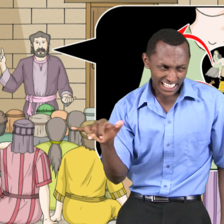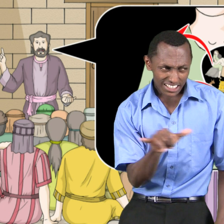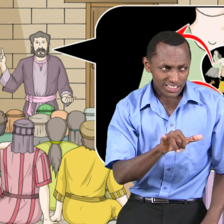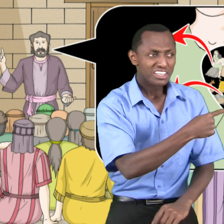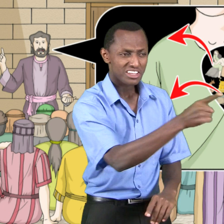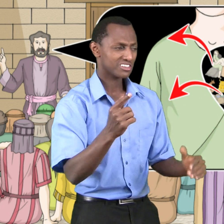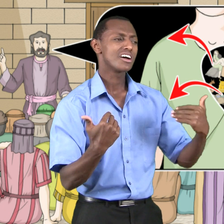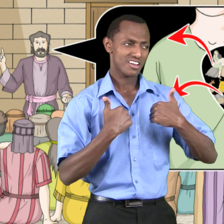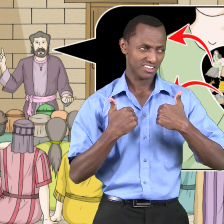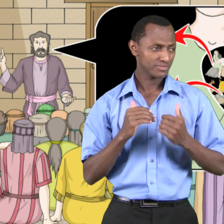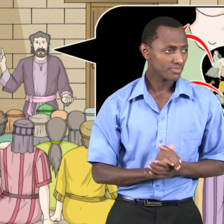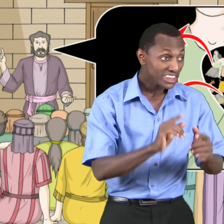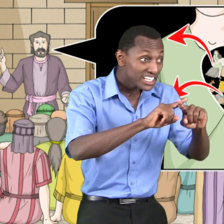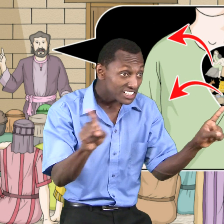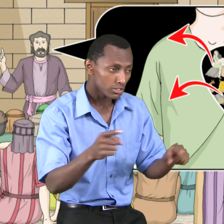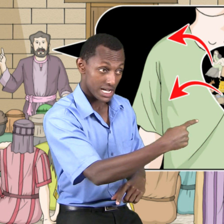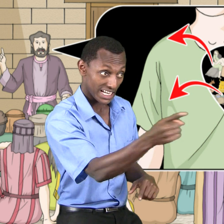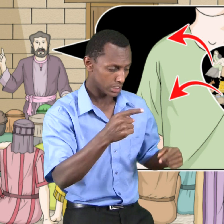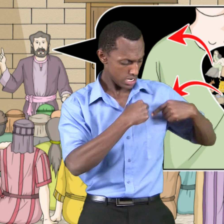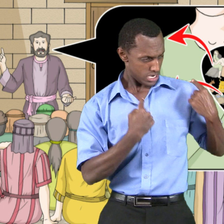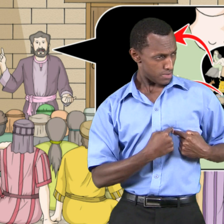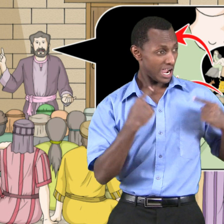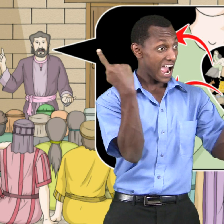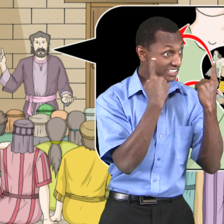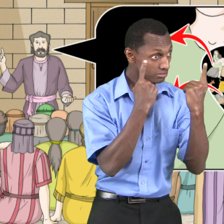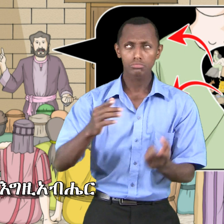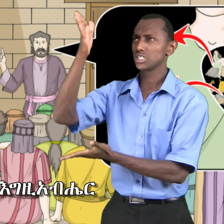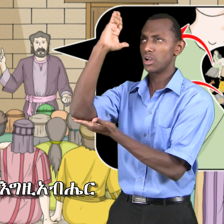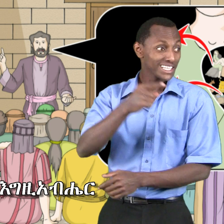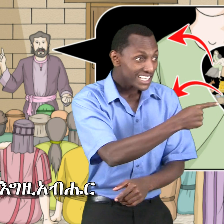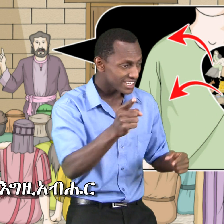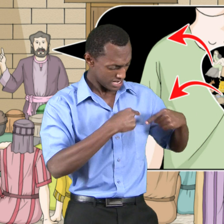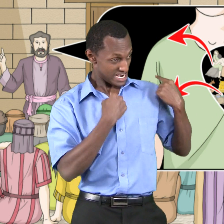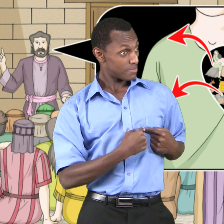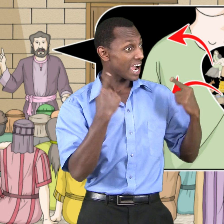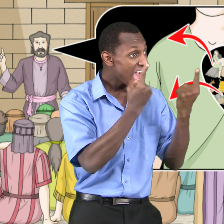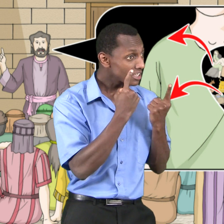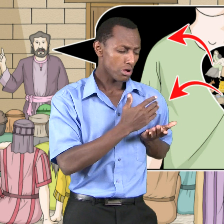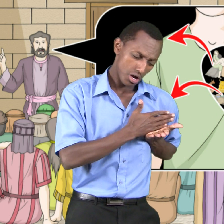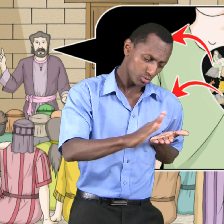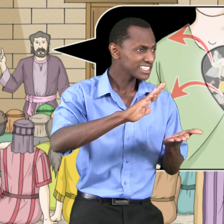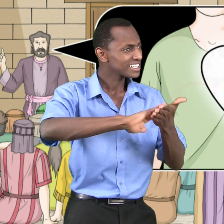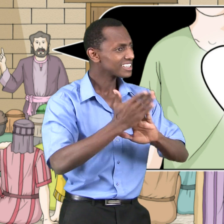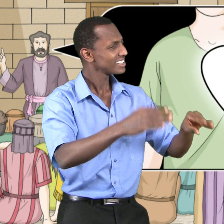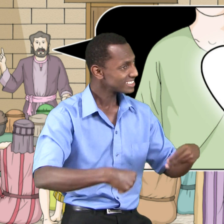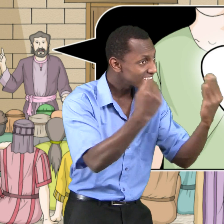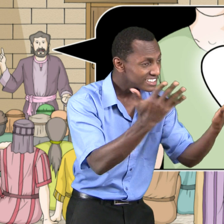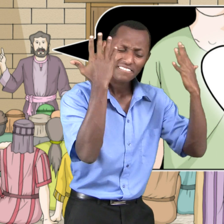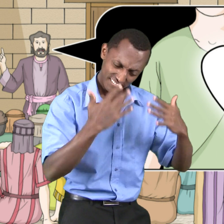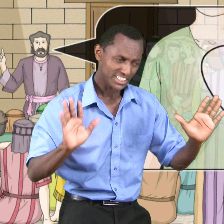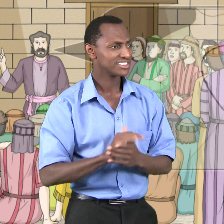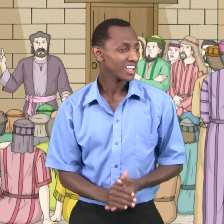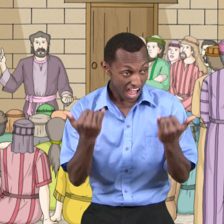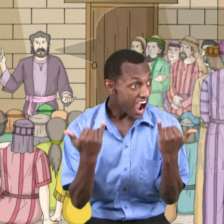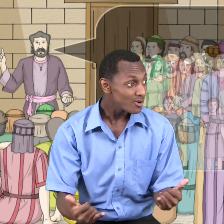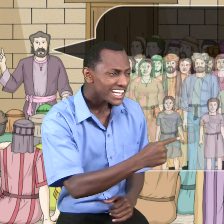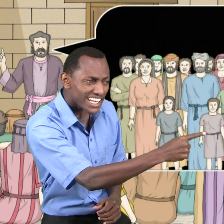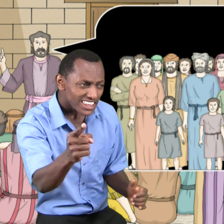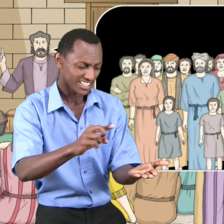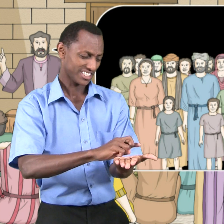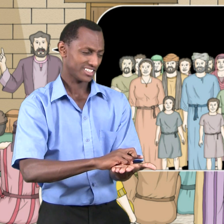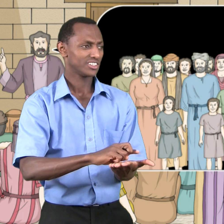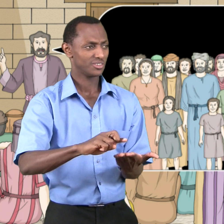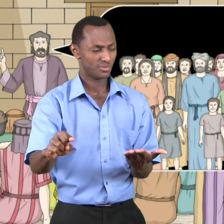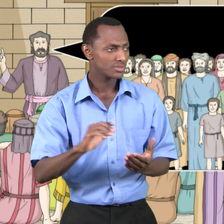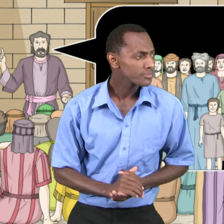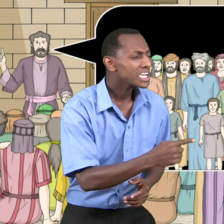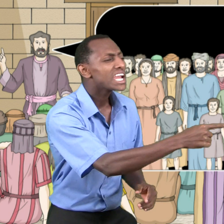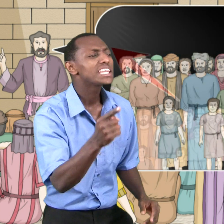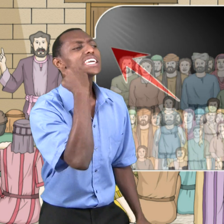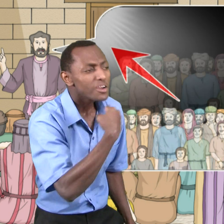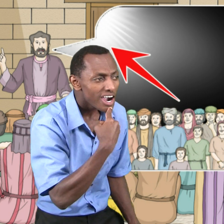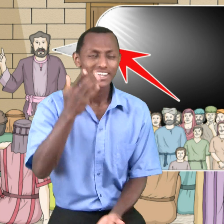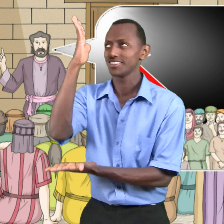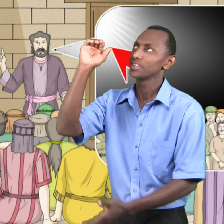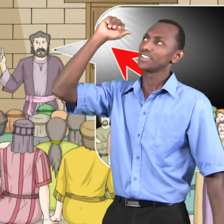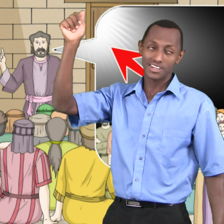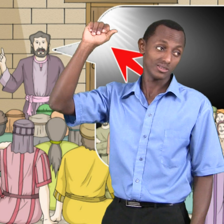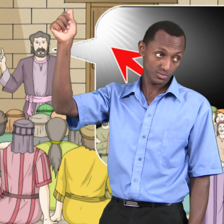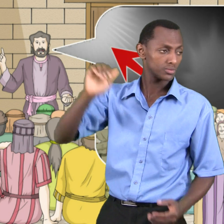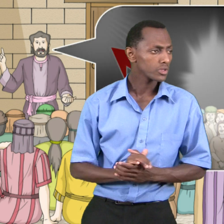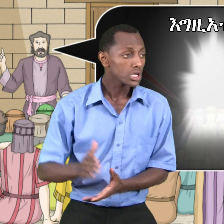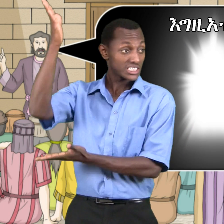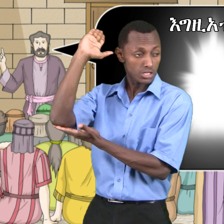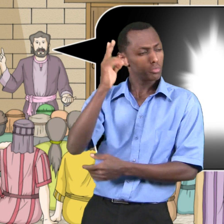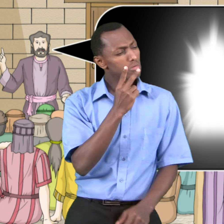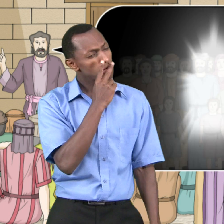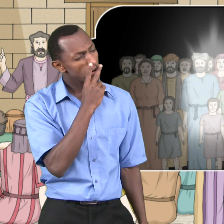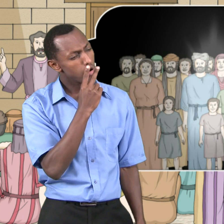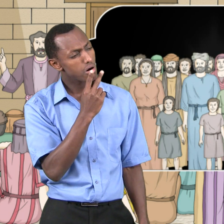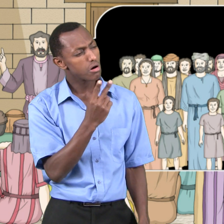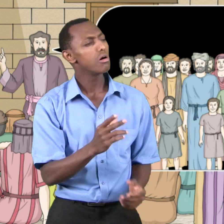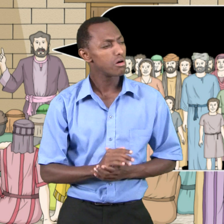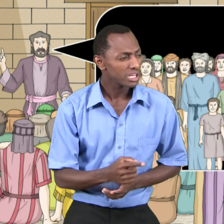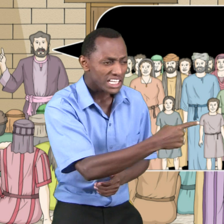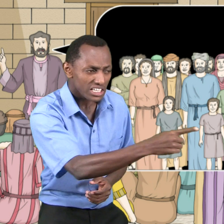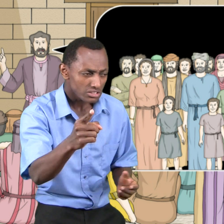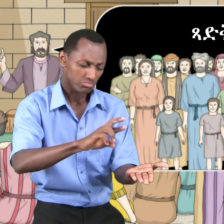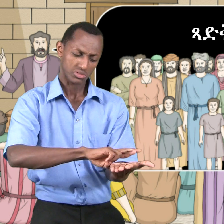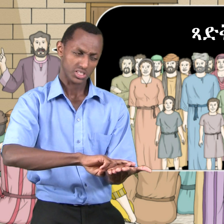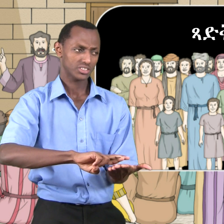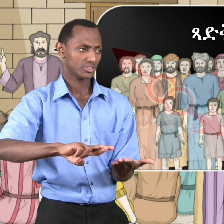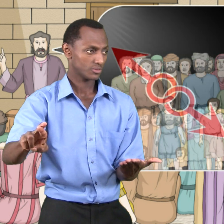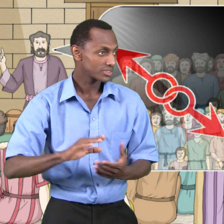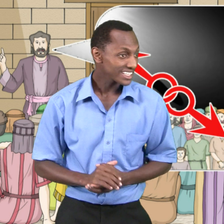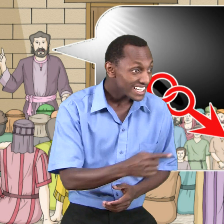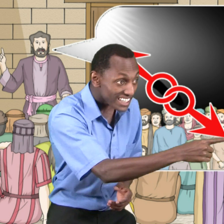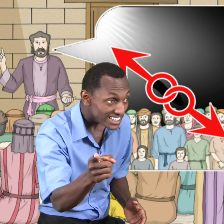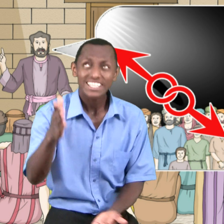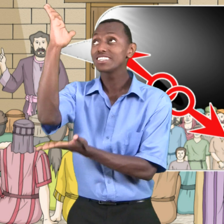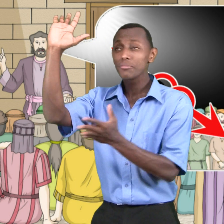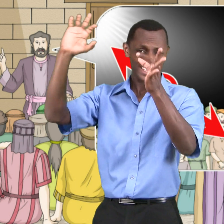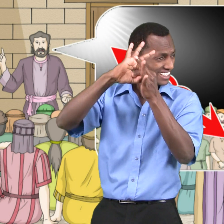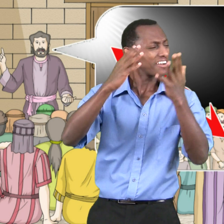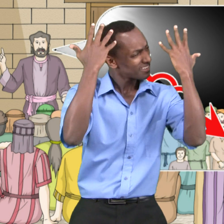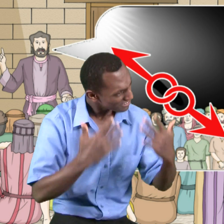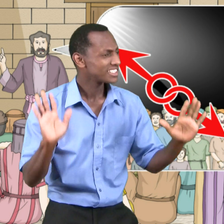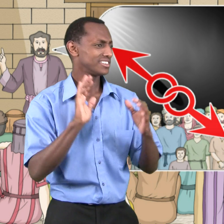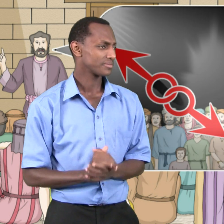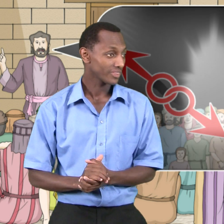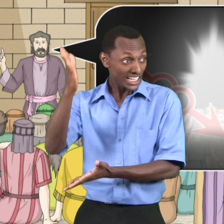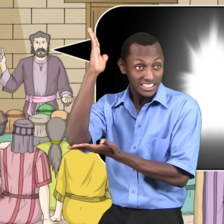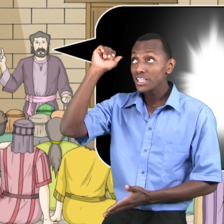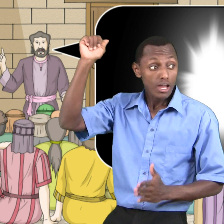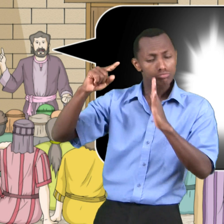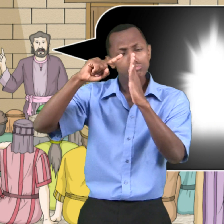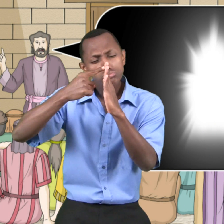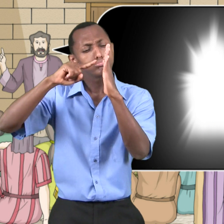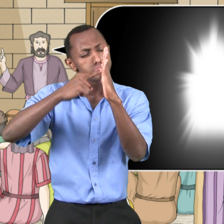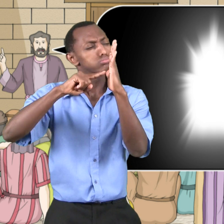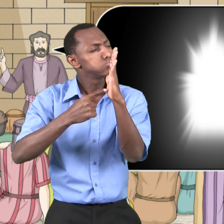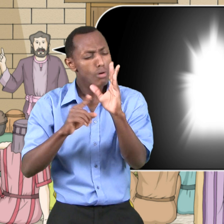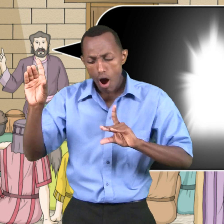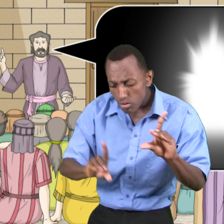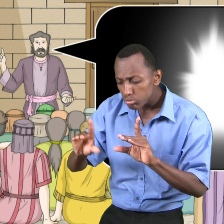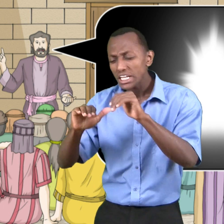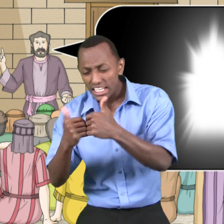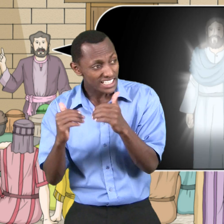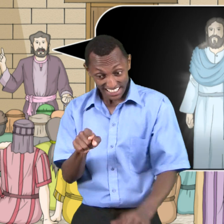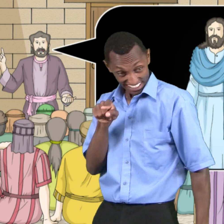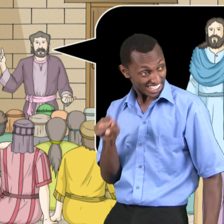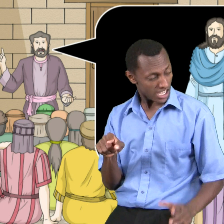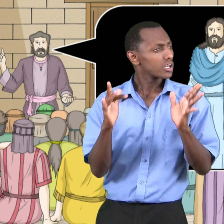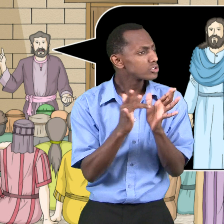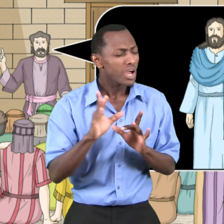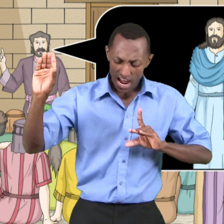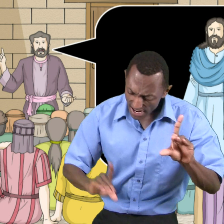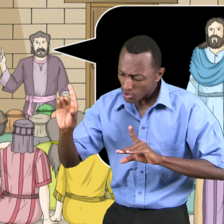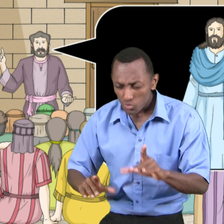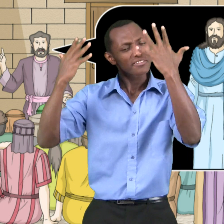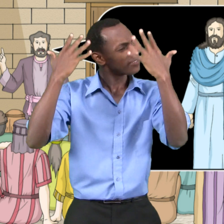But you were washed, you were sanctified, you were justified, in the name of the Lord Jesus Christ and by the Spirit of our God.